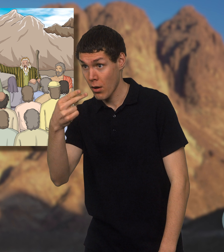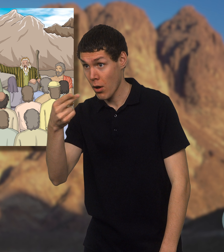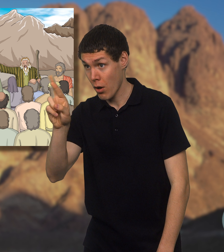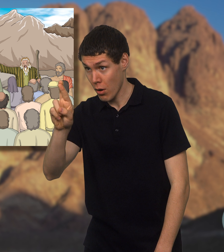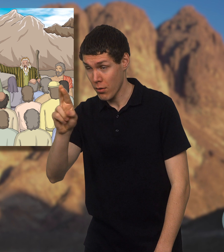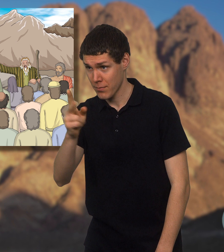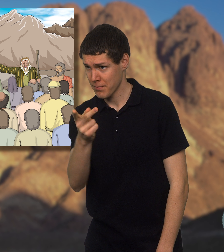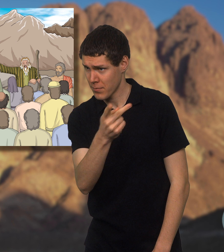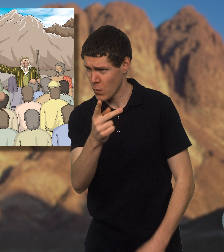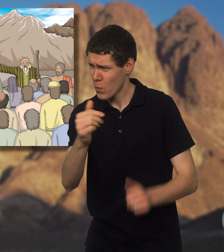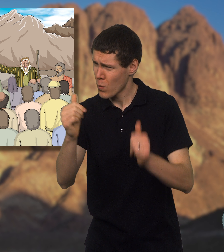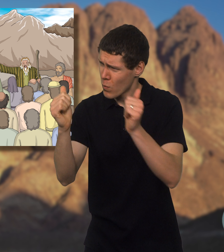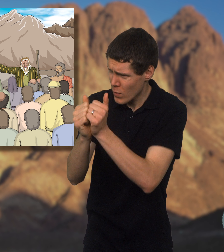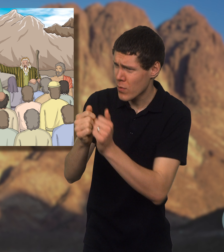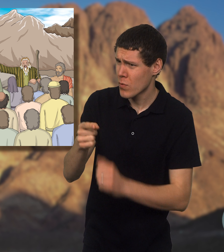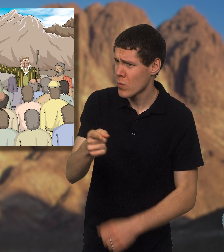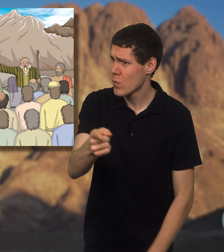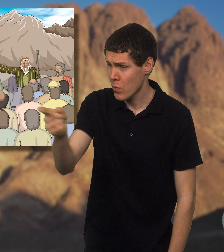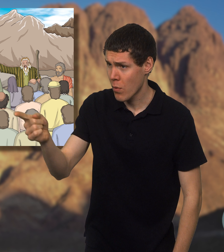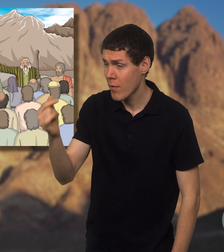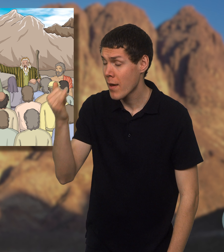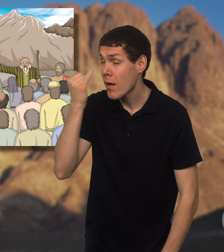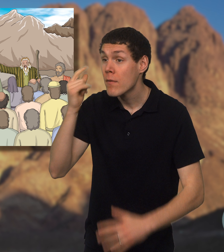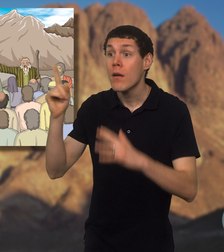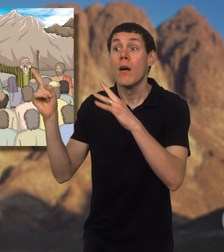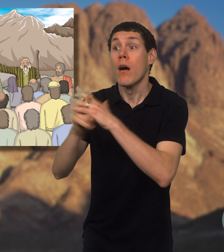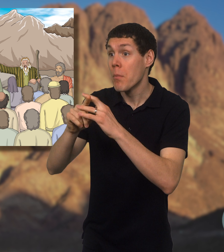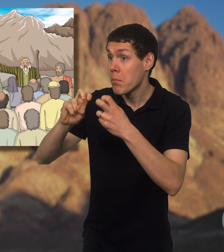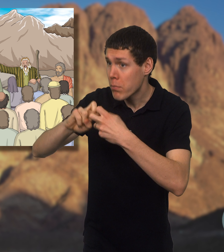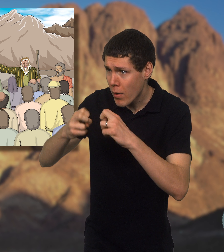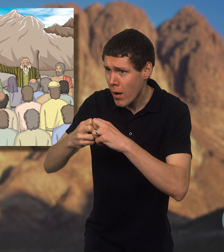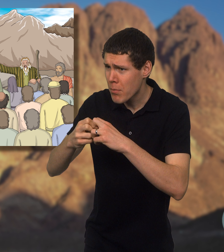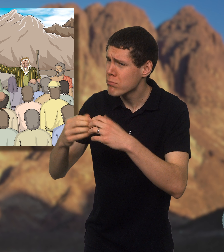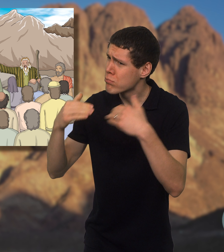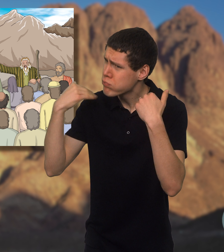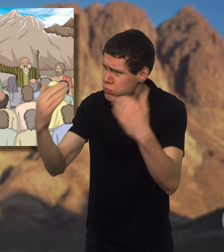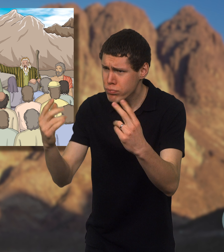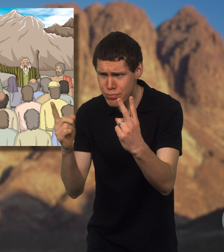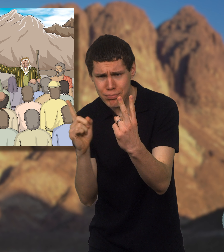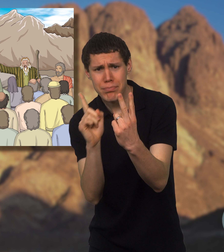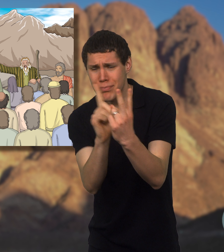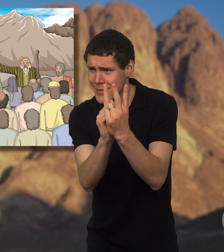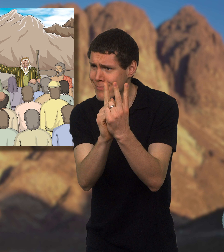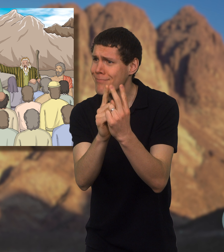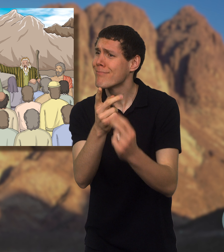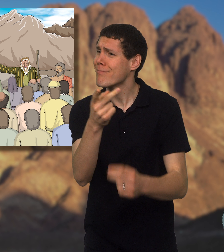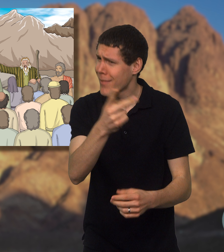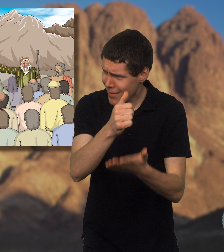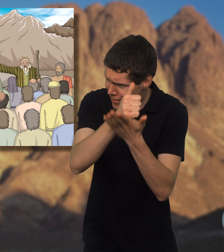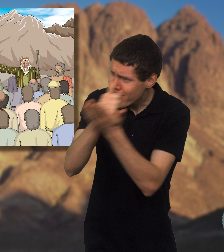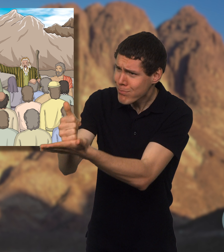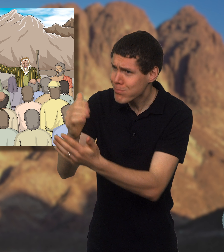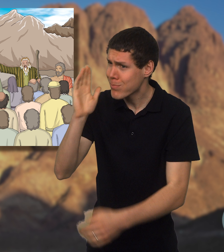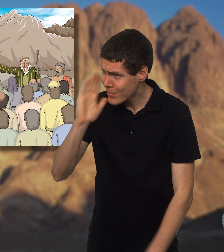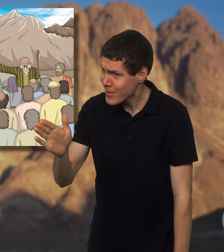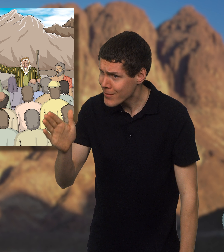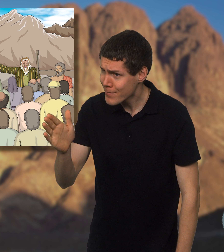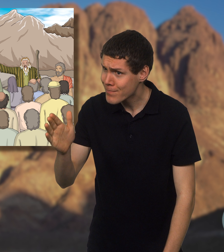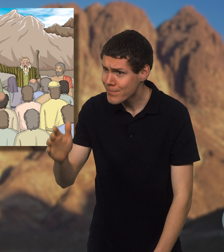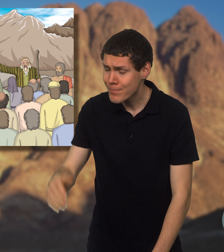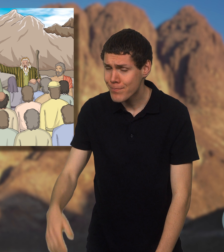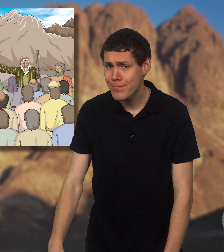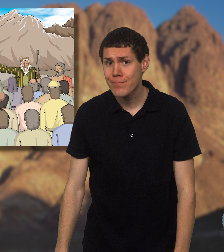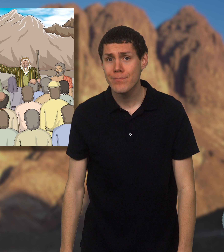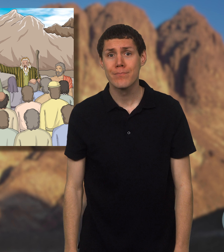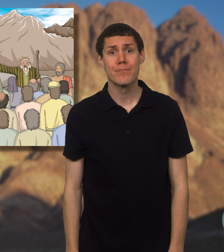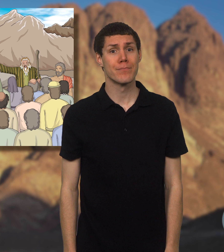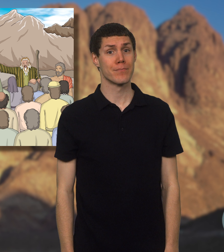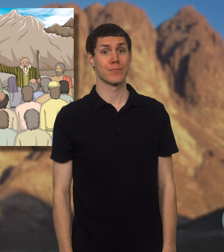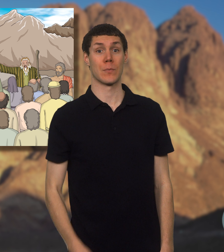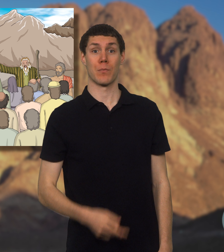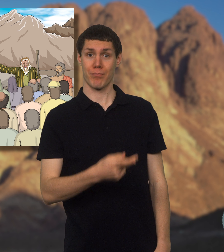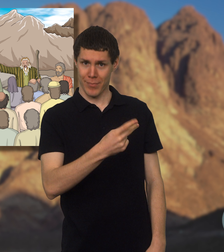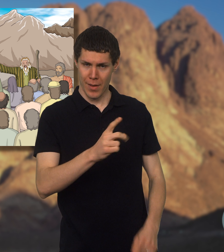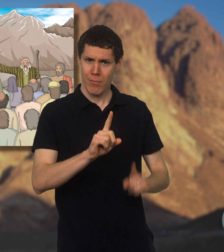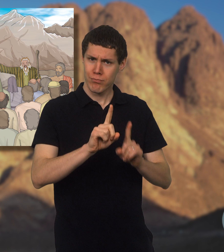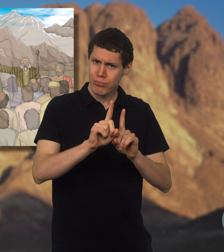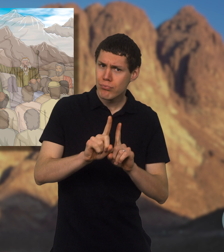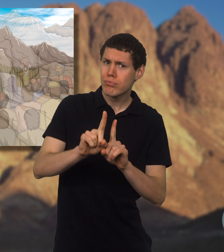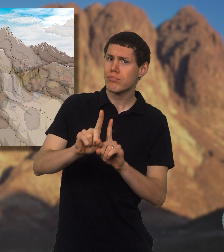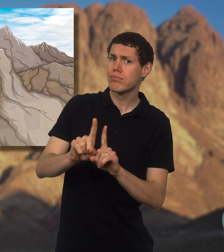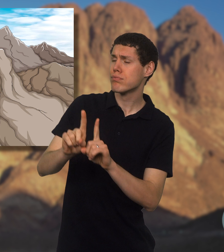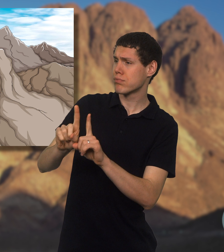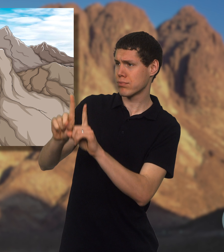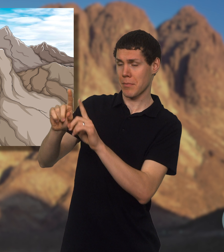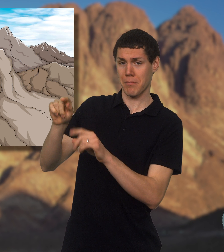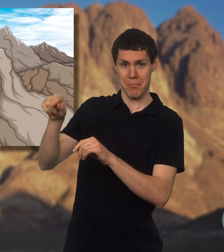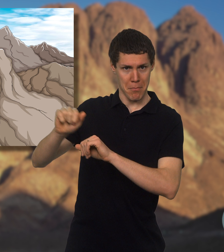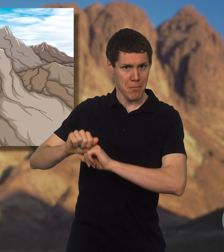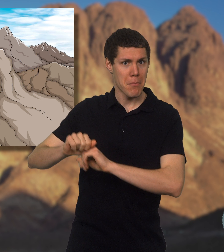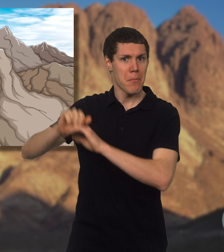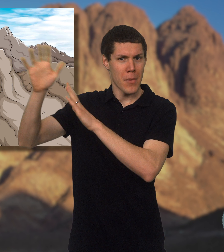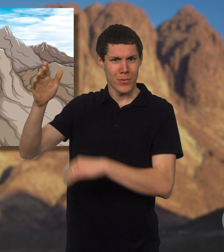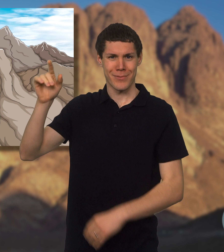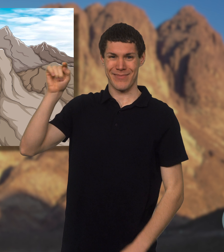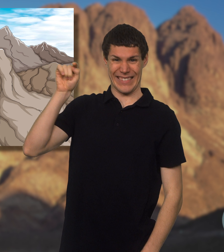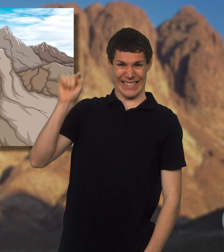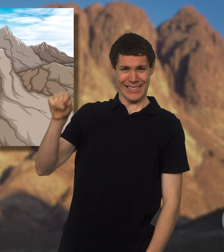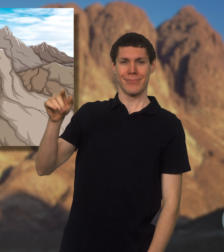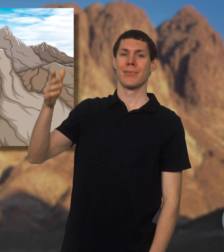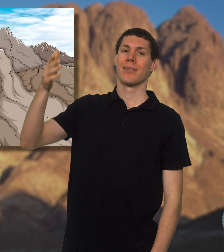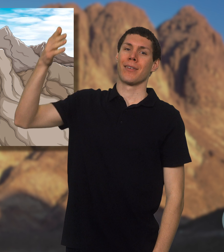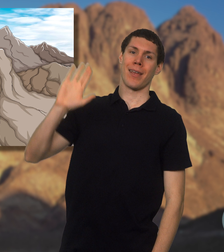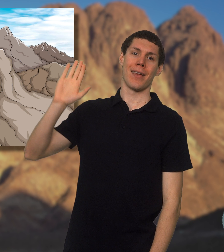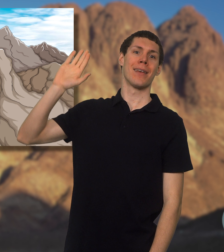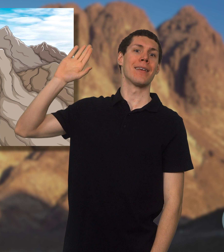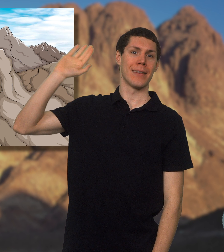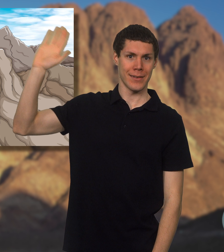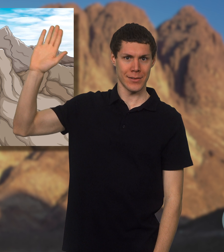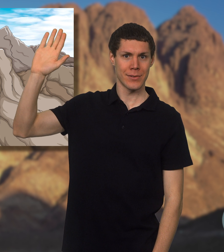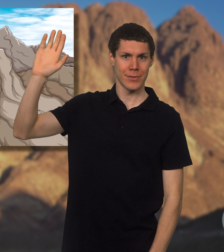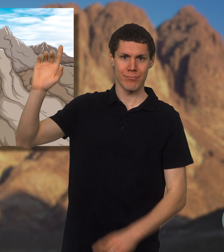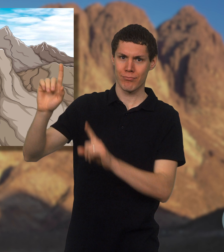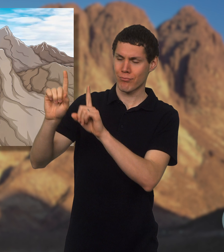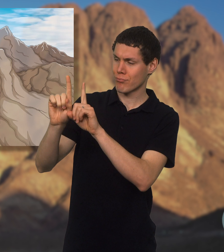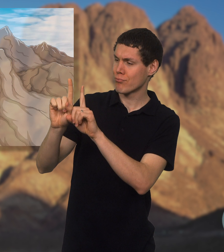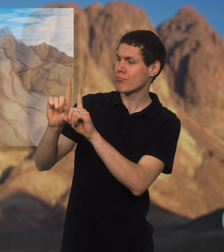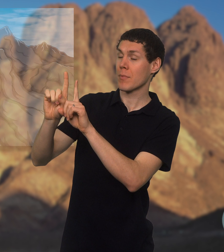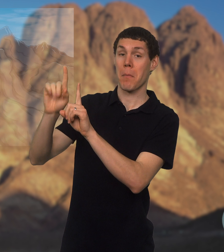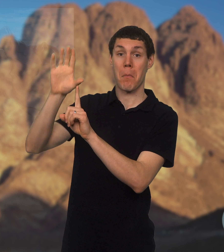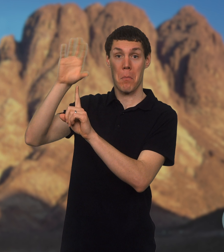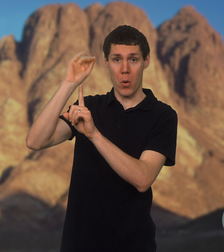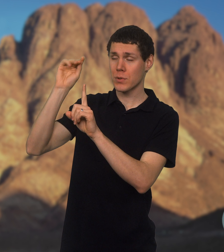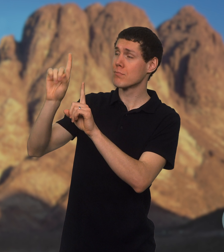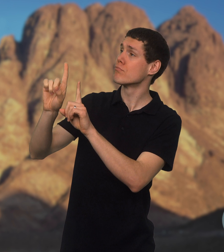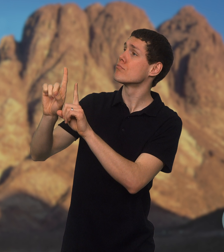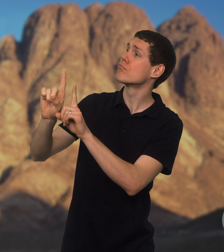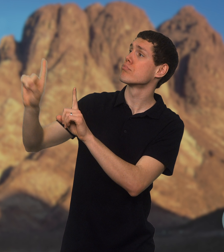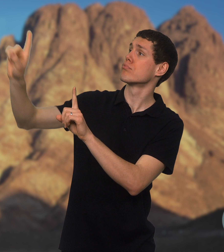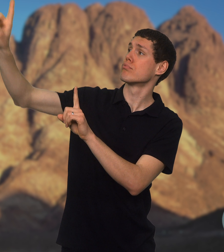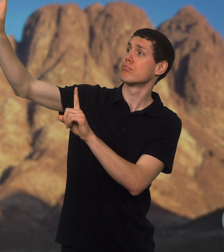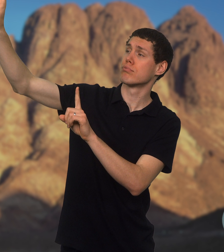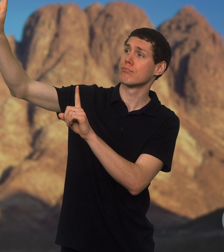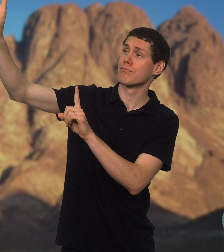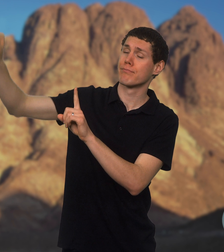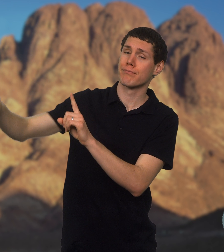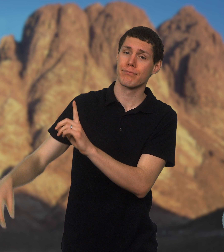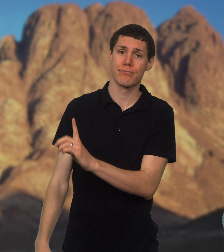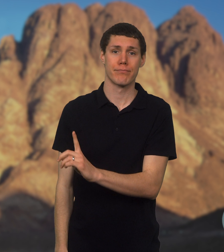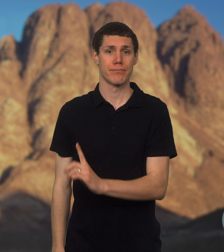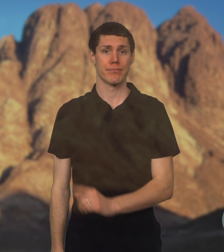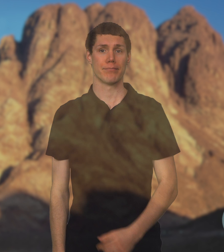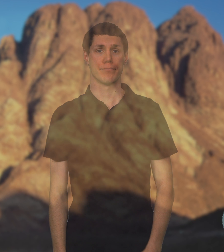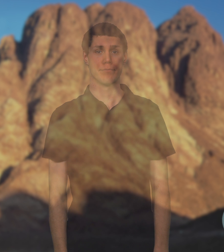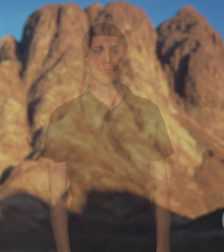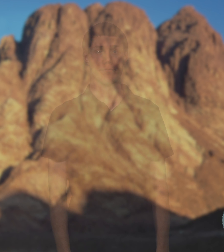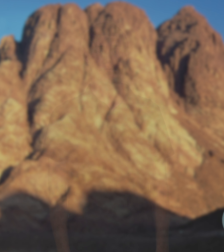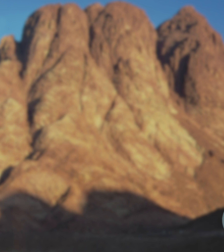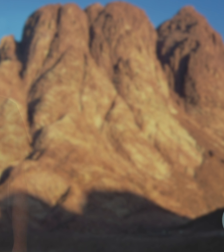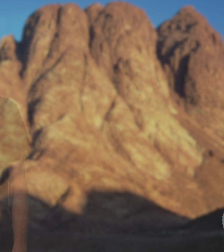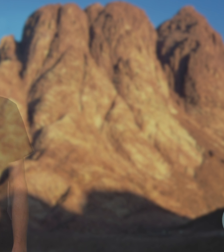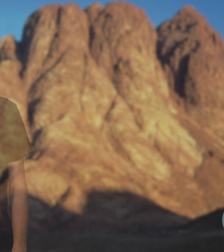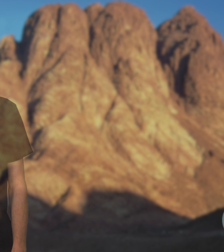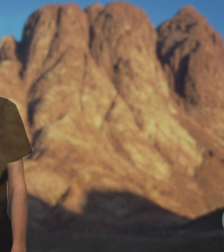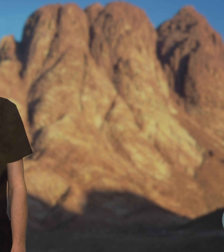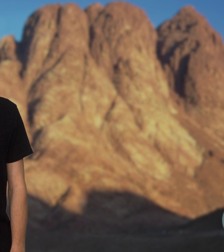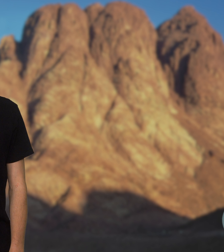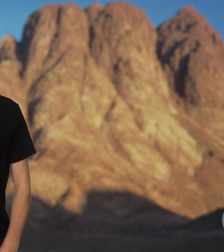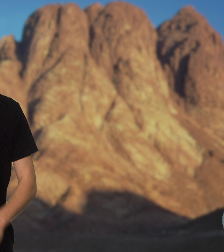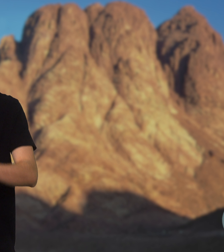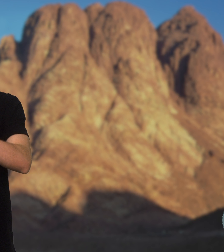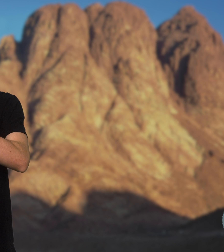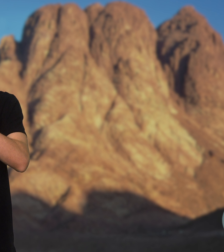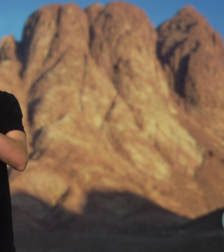Aaron and Hur are here with you. Whoever has a dispute can go to them.”